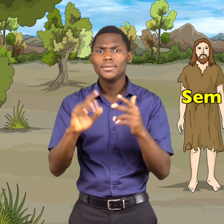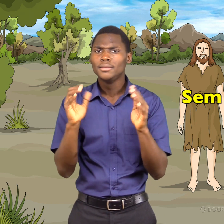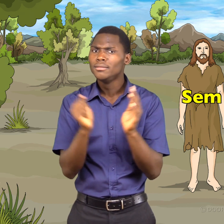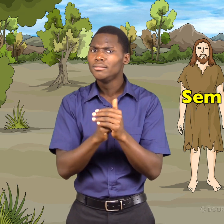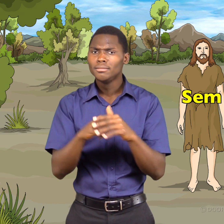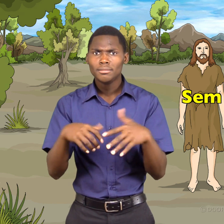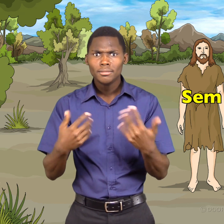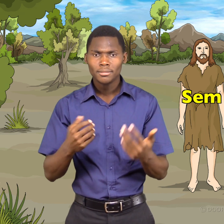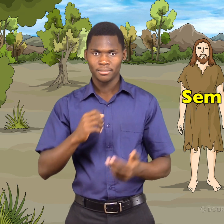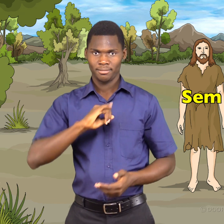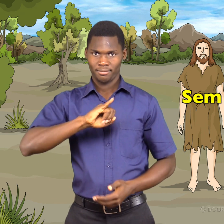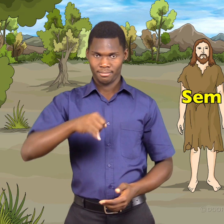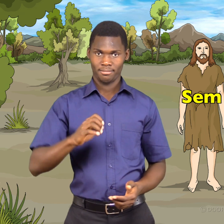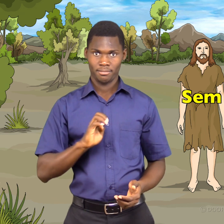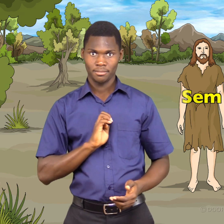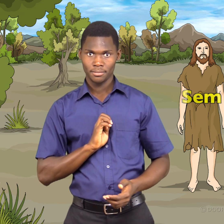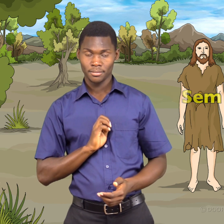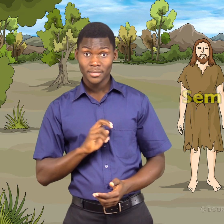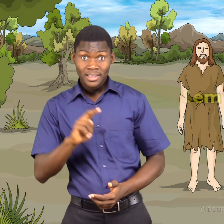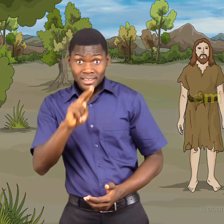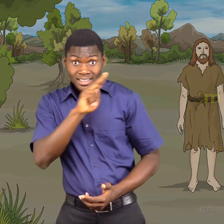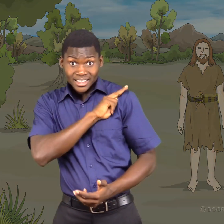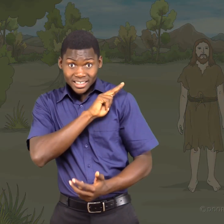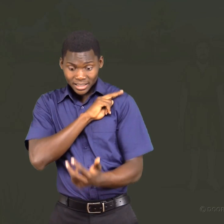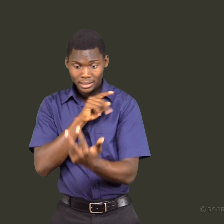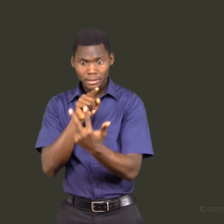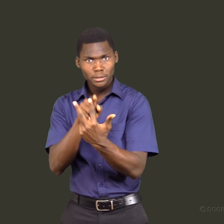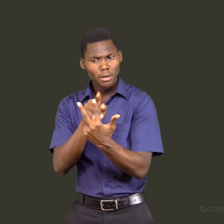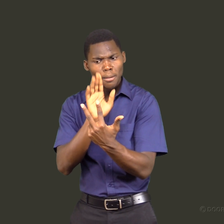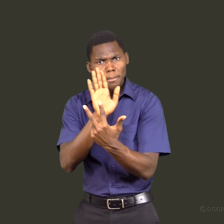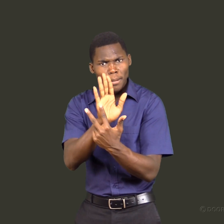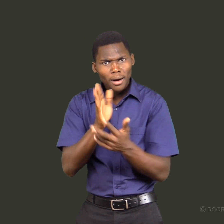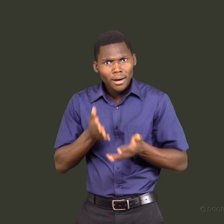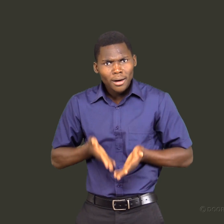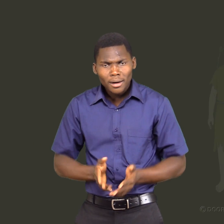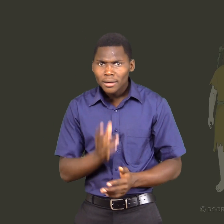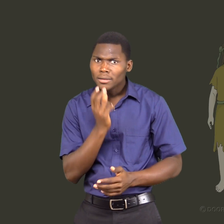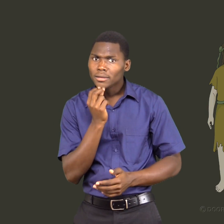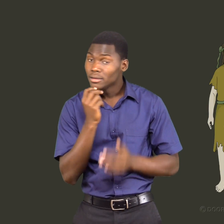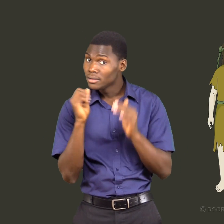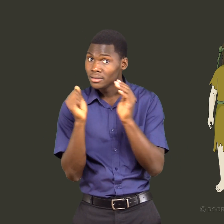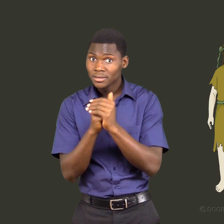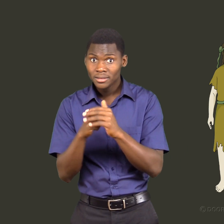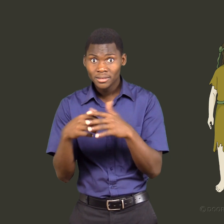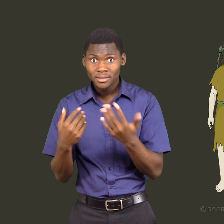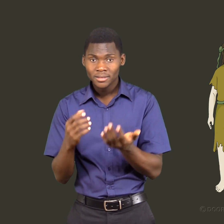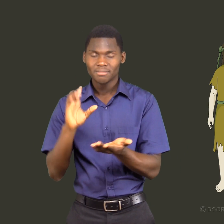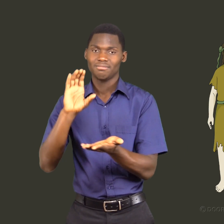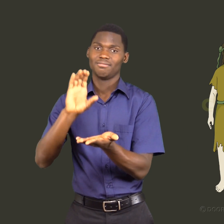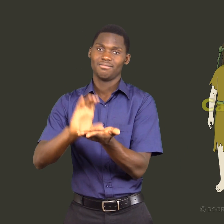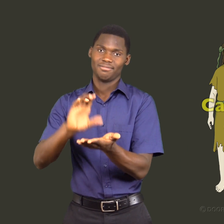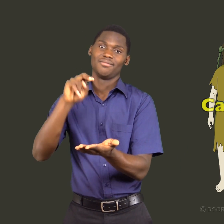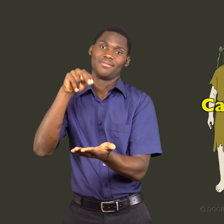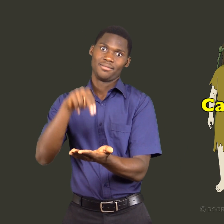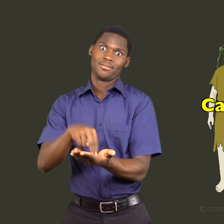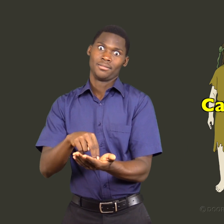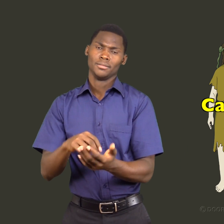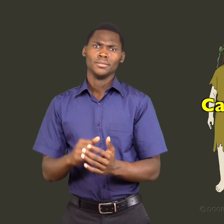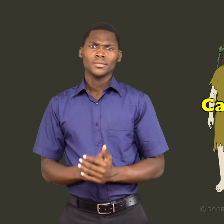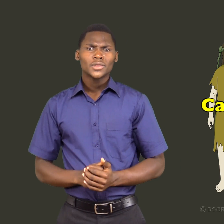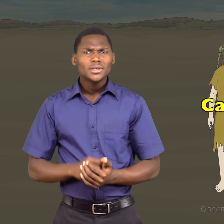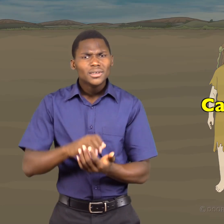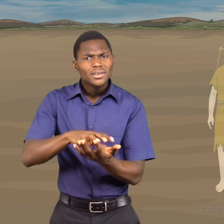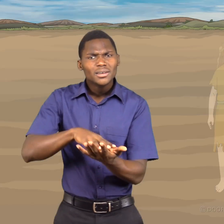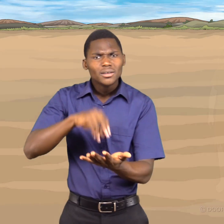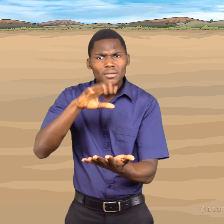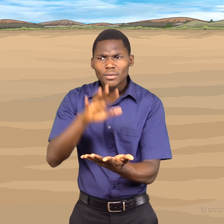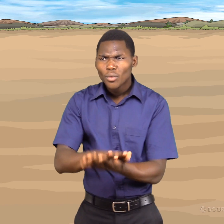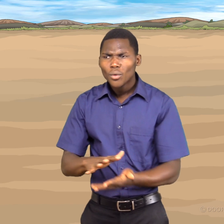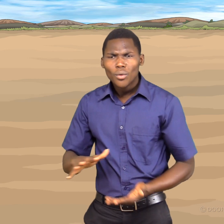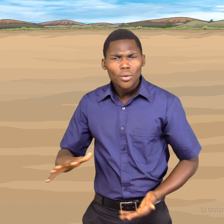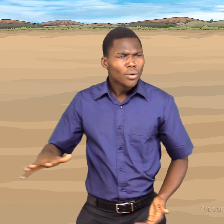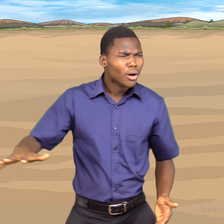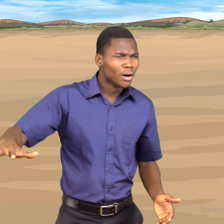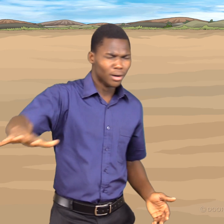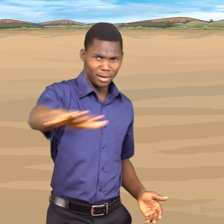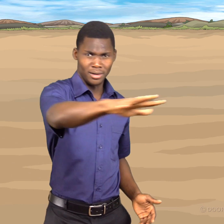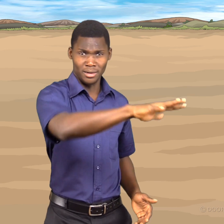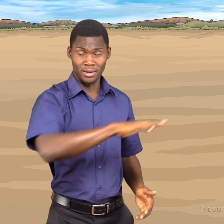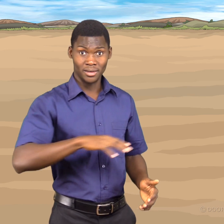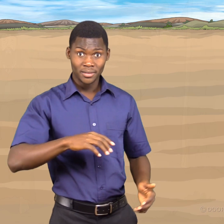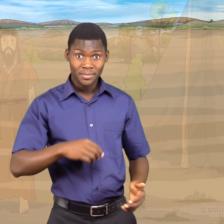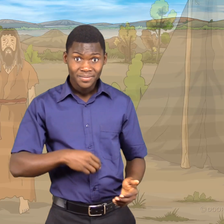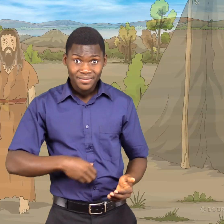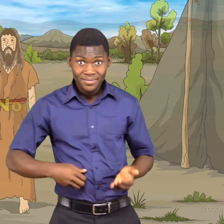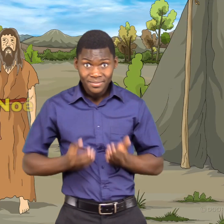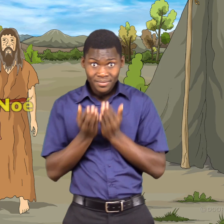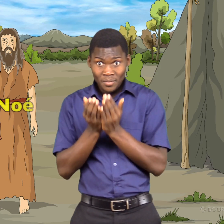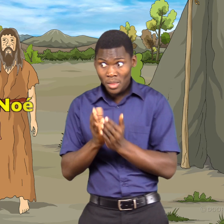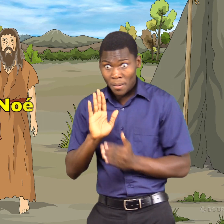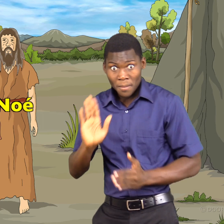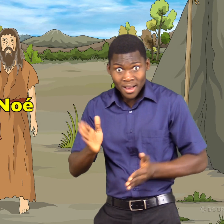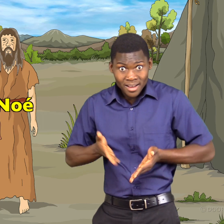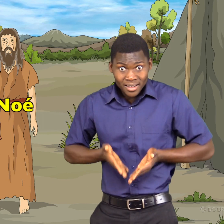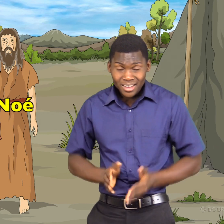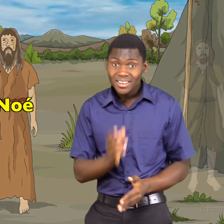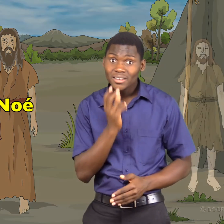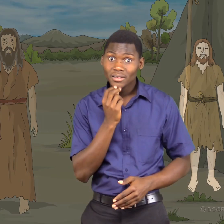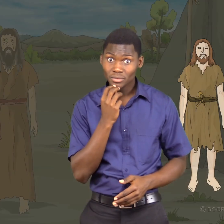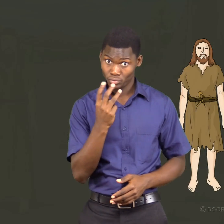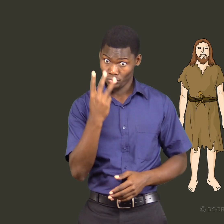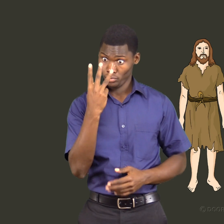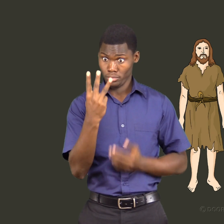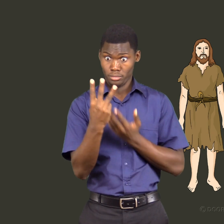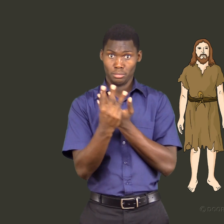And Ham was the father of Canaan.